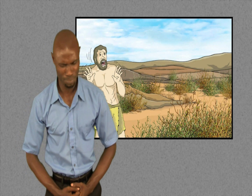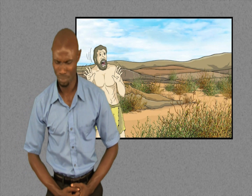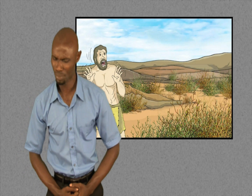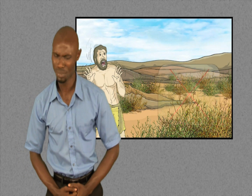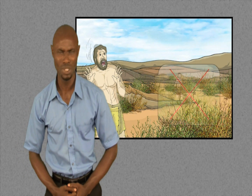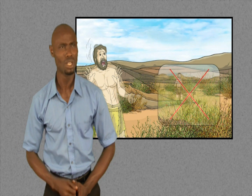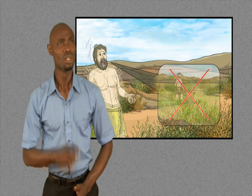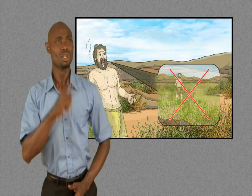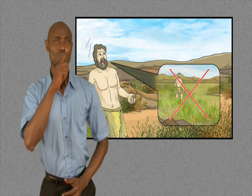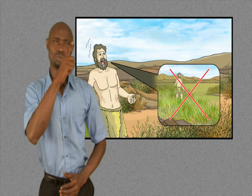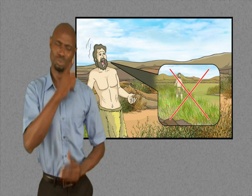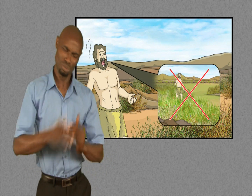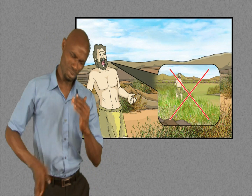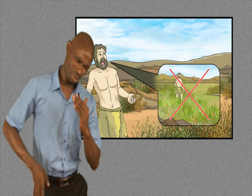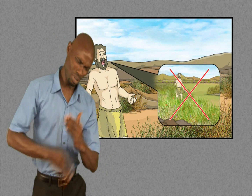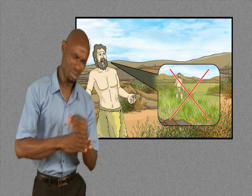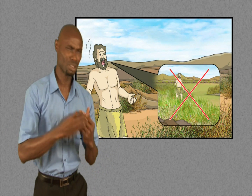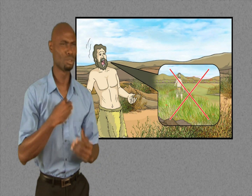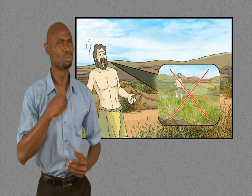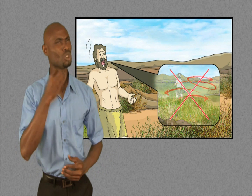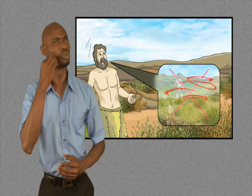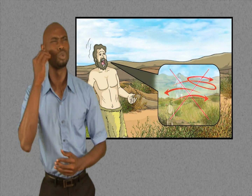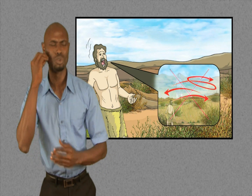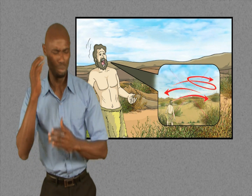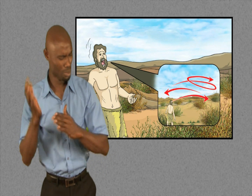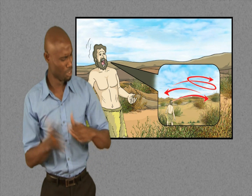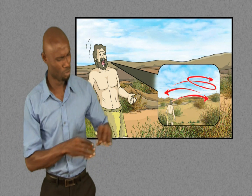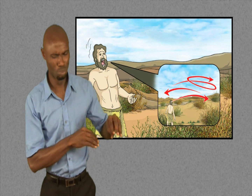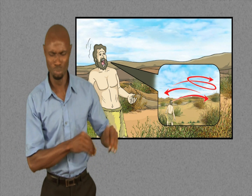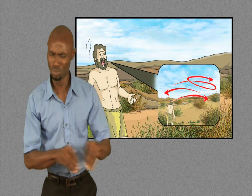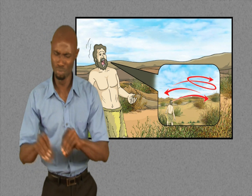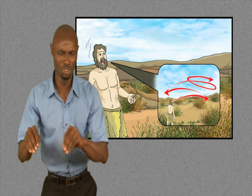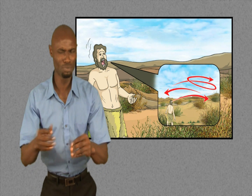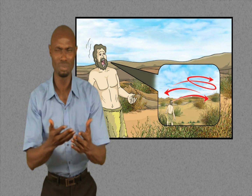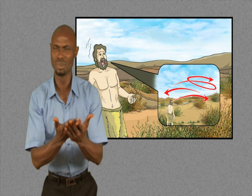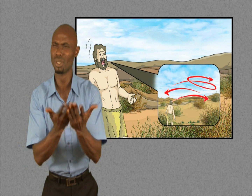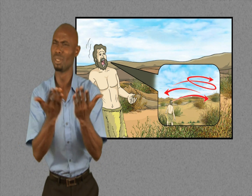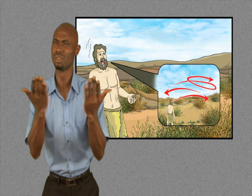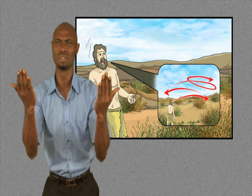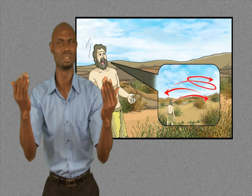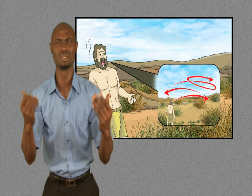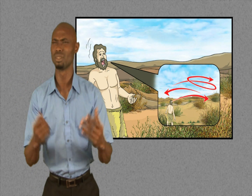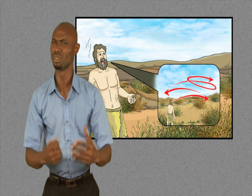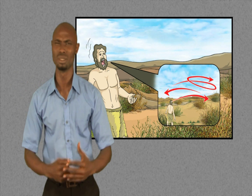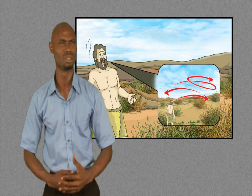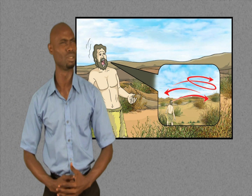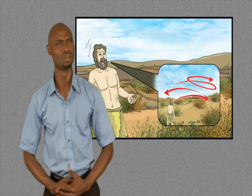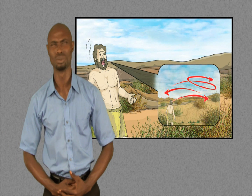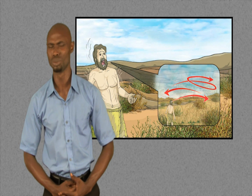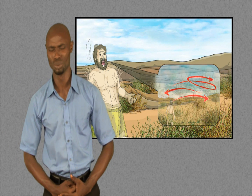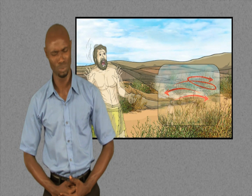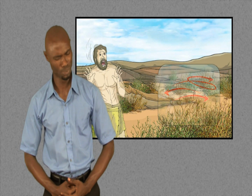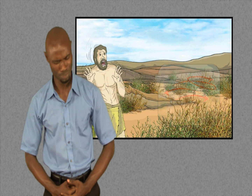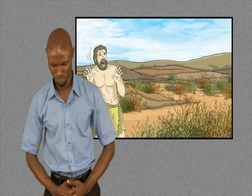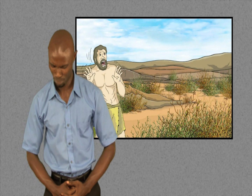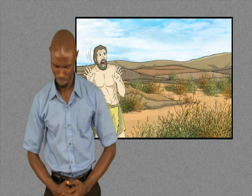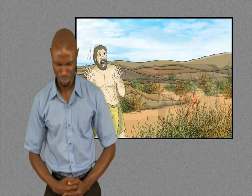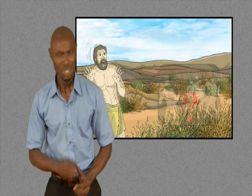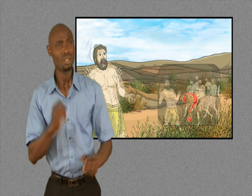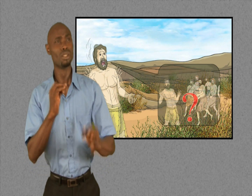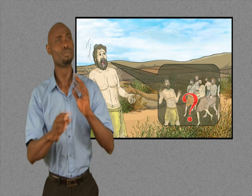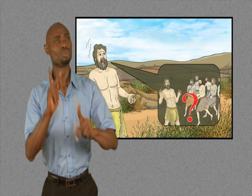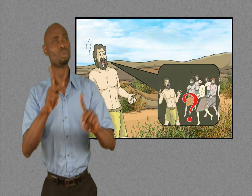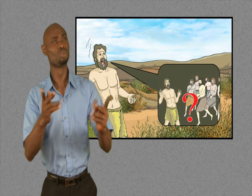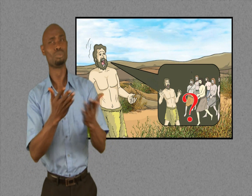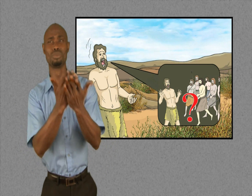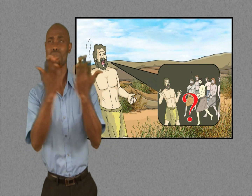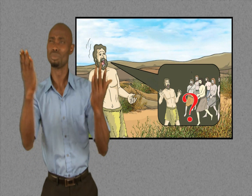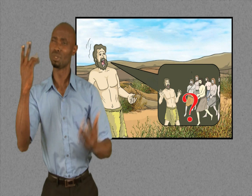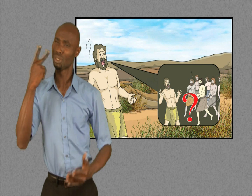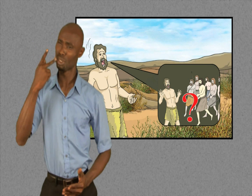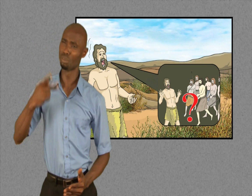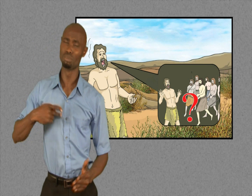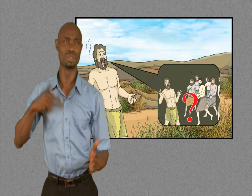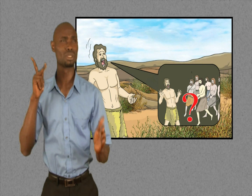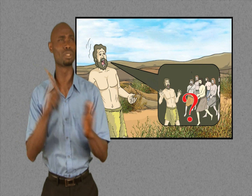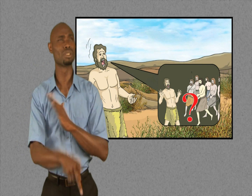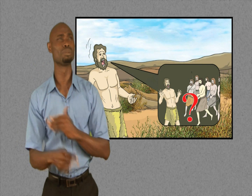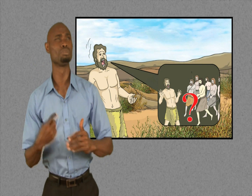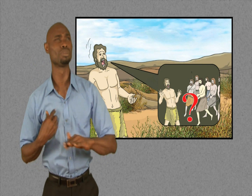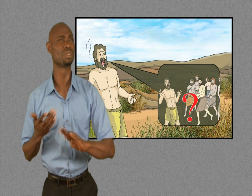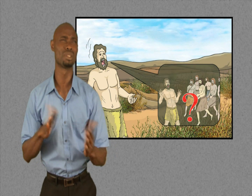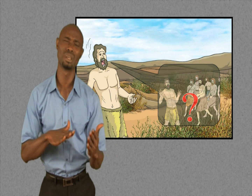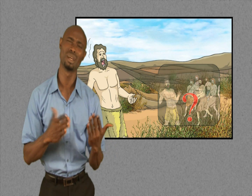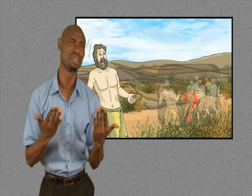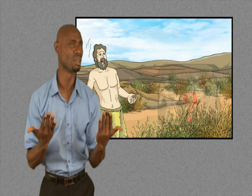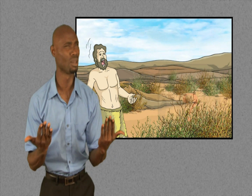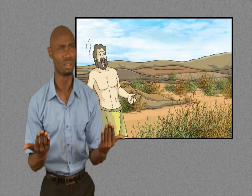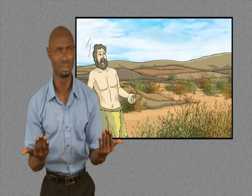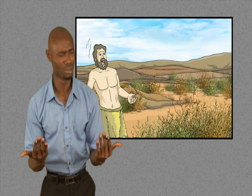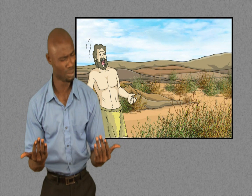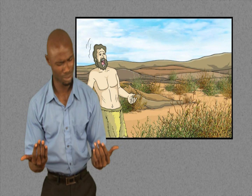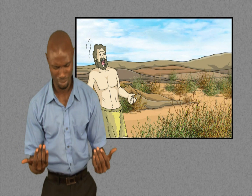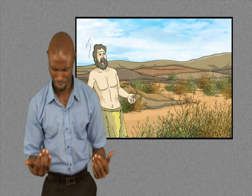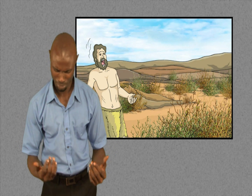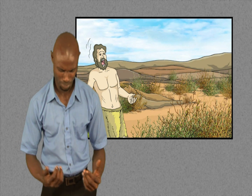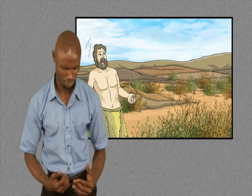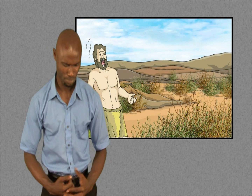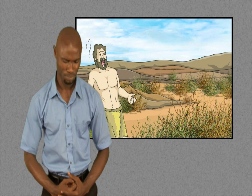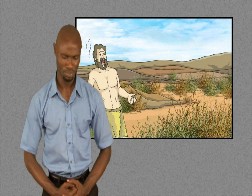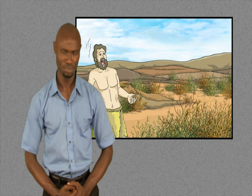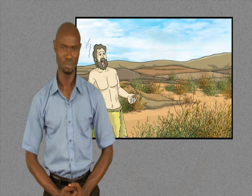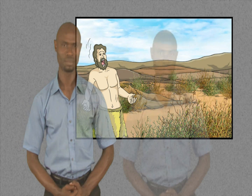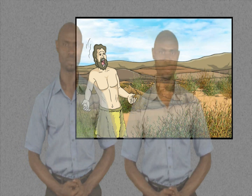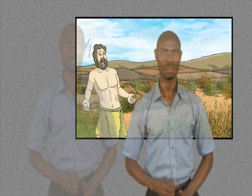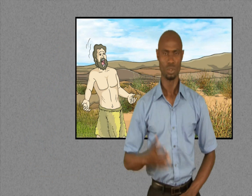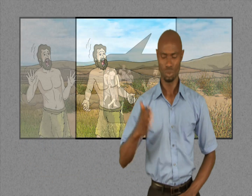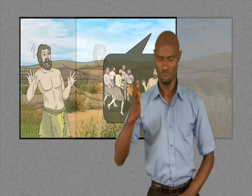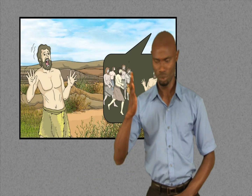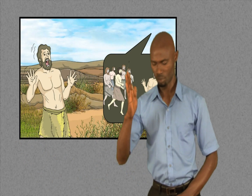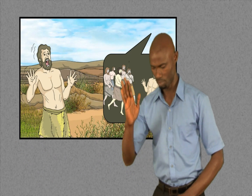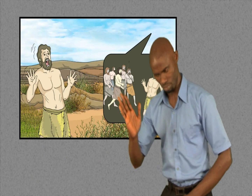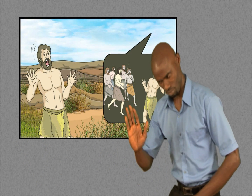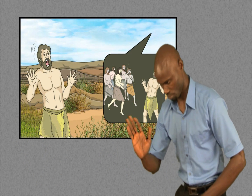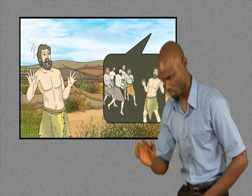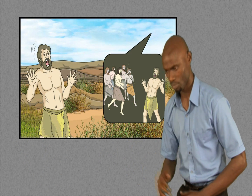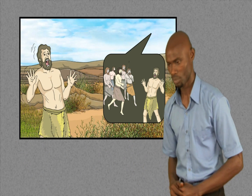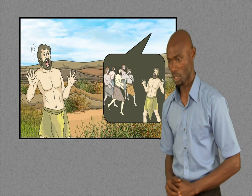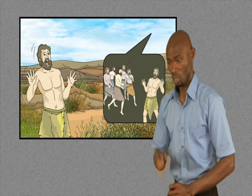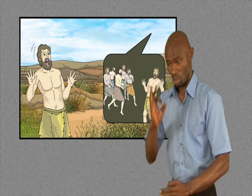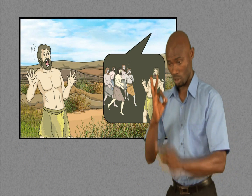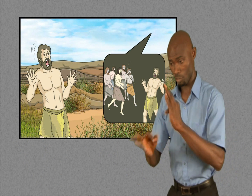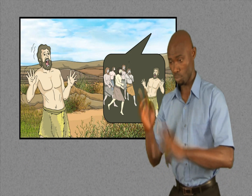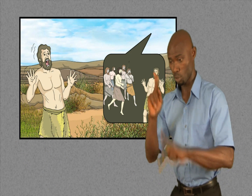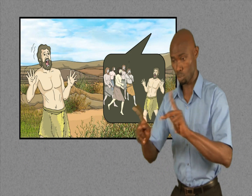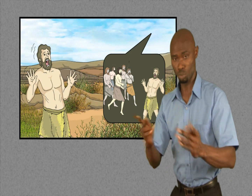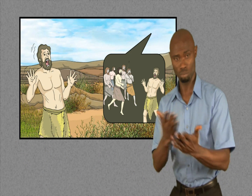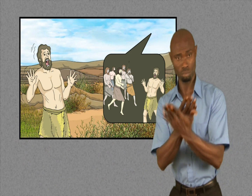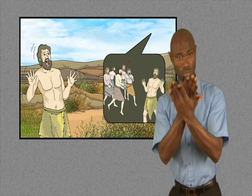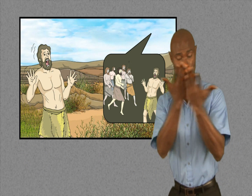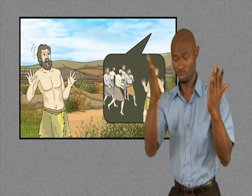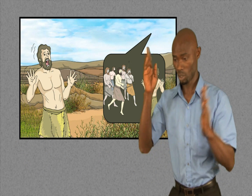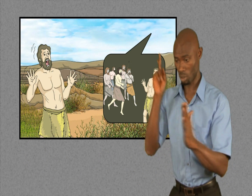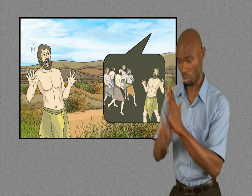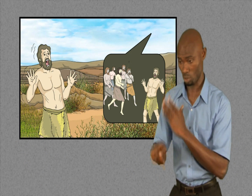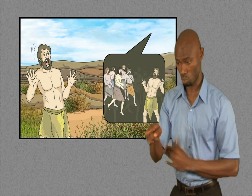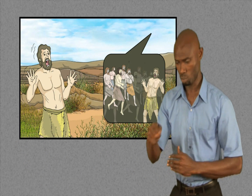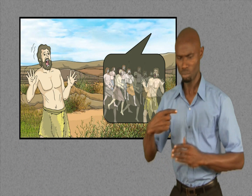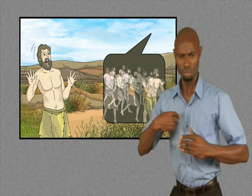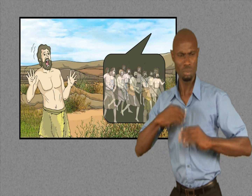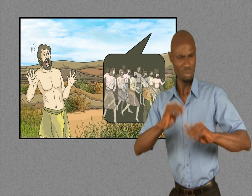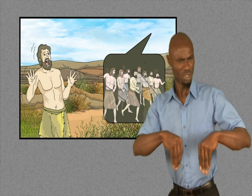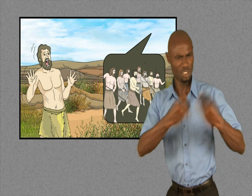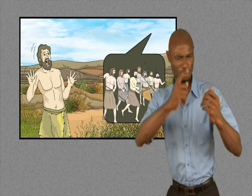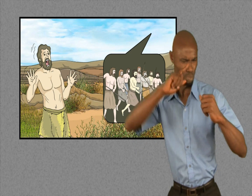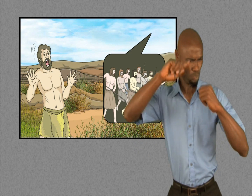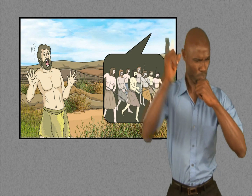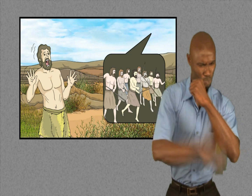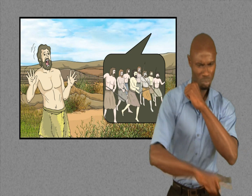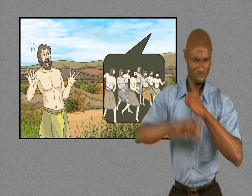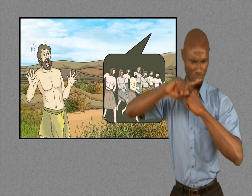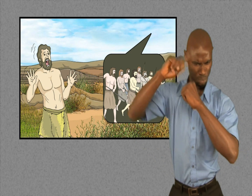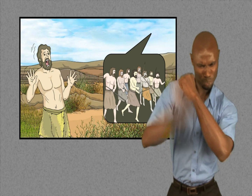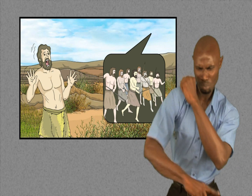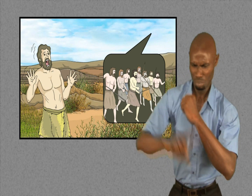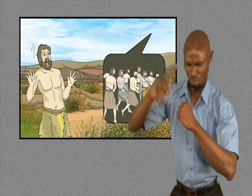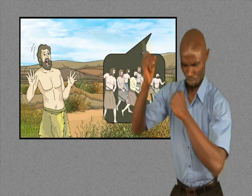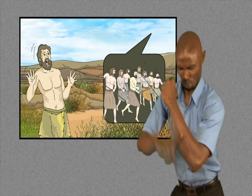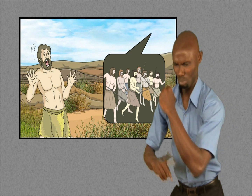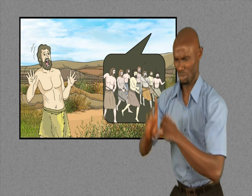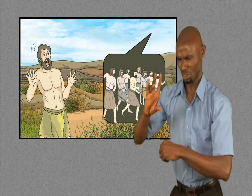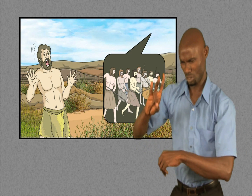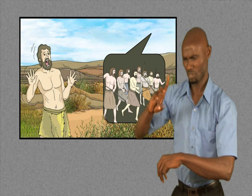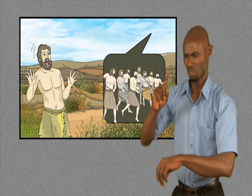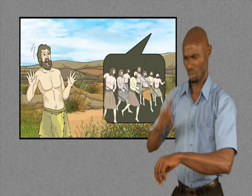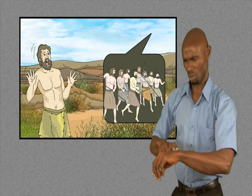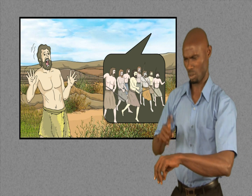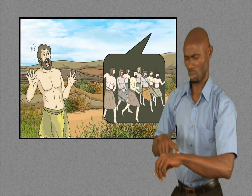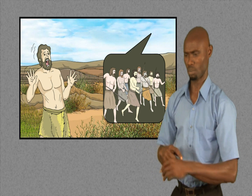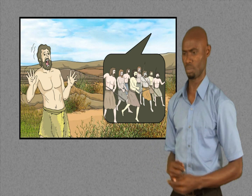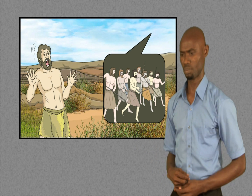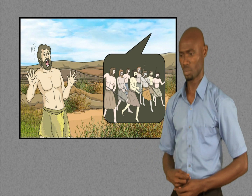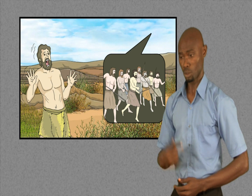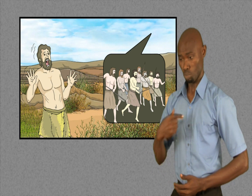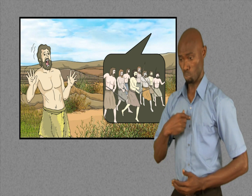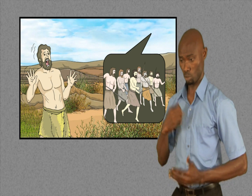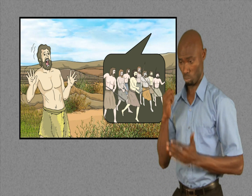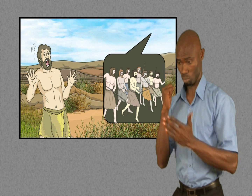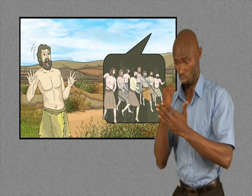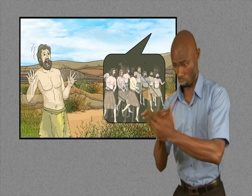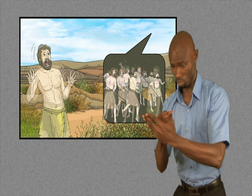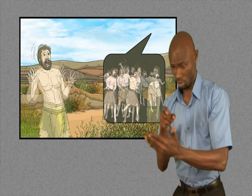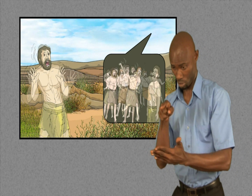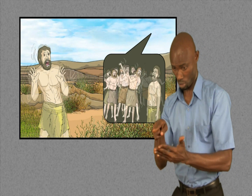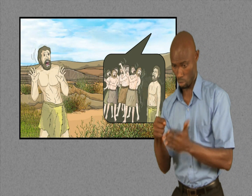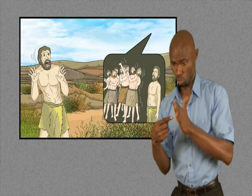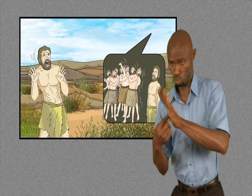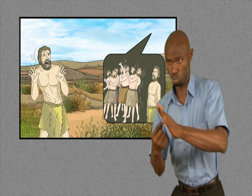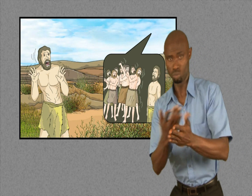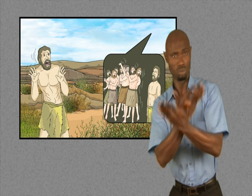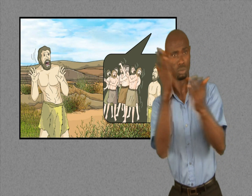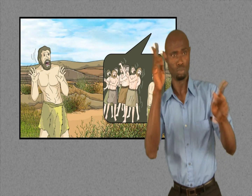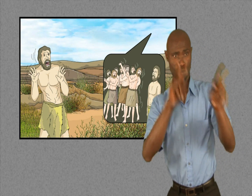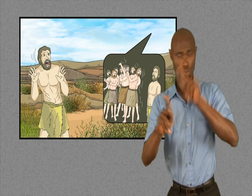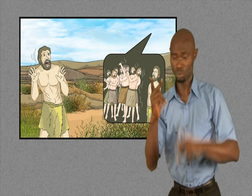I will be a fugitive and a wanderer on the earth, and whoever finds me will kill me.” “Not so!” replied the LORD. “If anyone slays Cain, then Cain will be avenged sevenfold.”